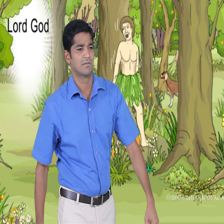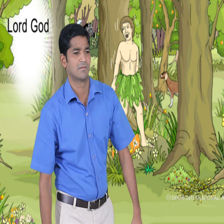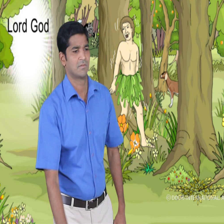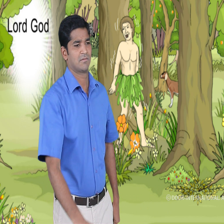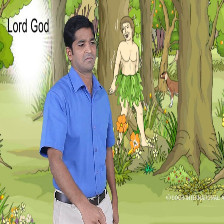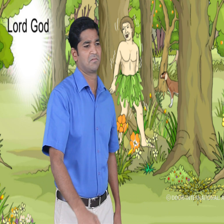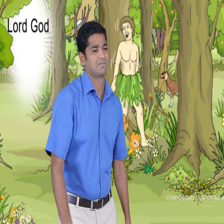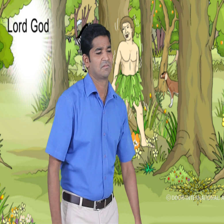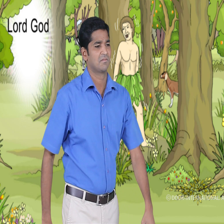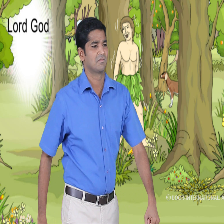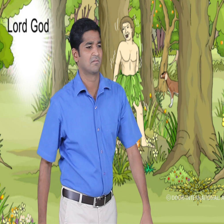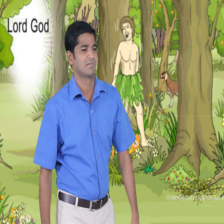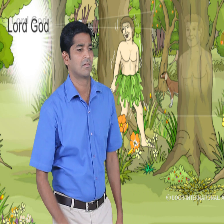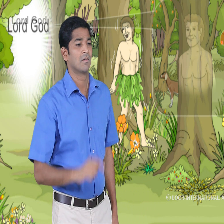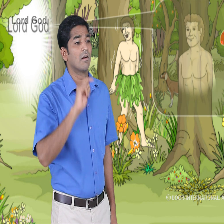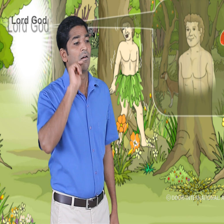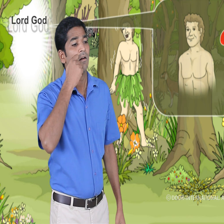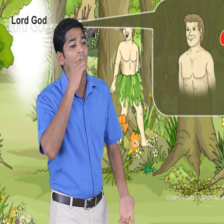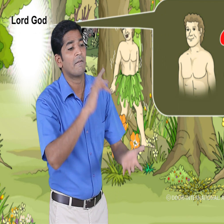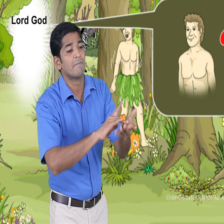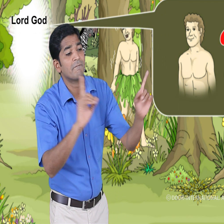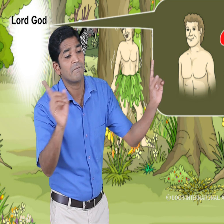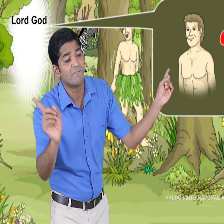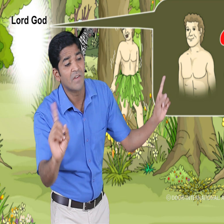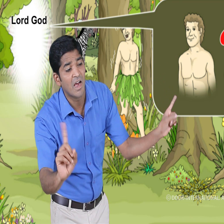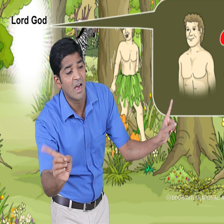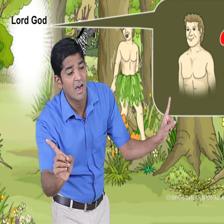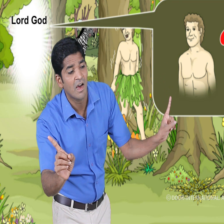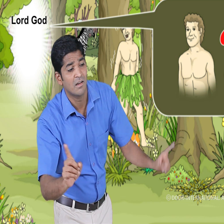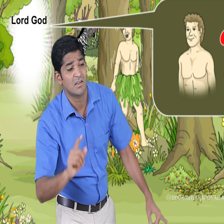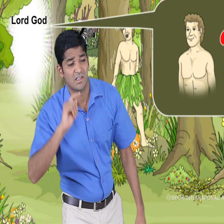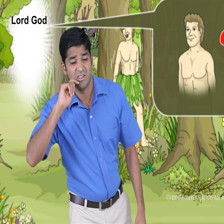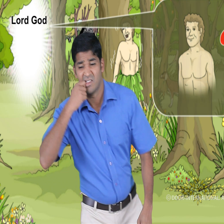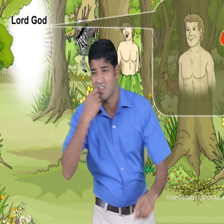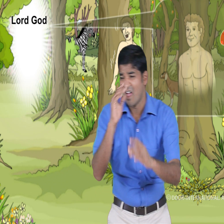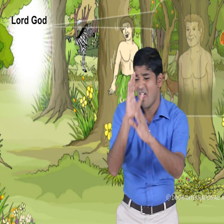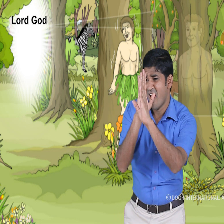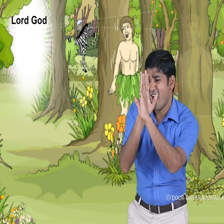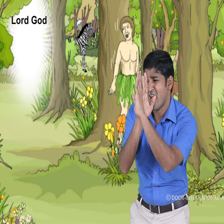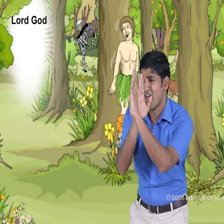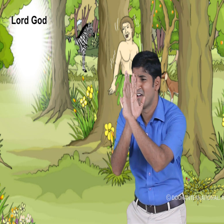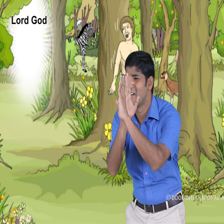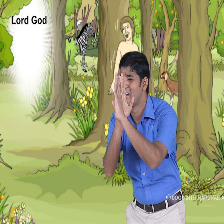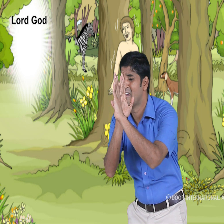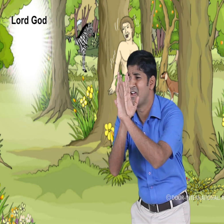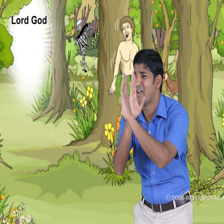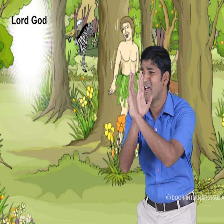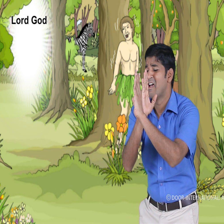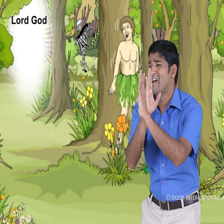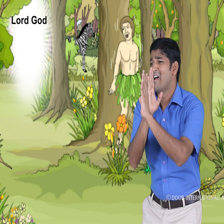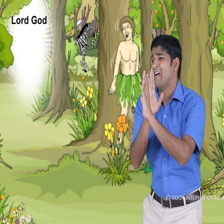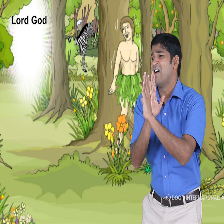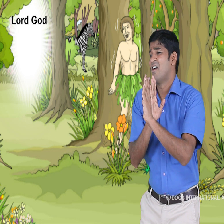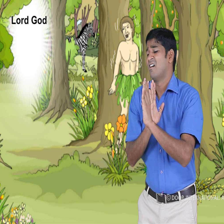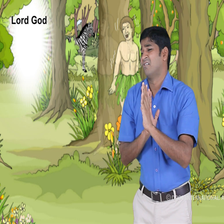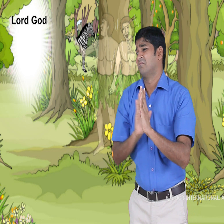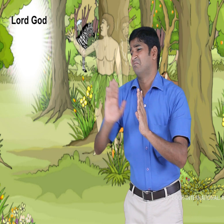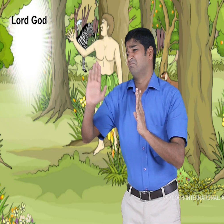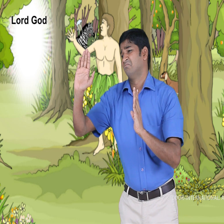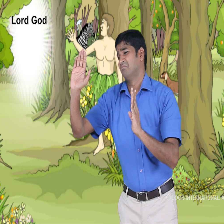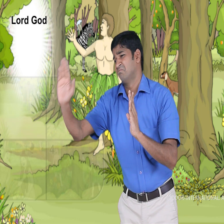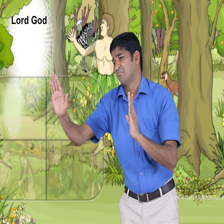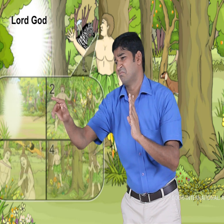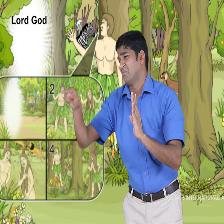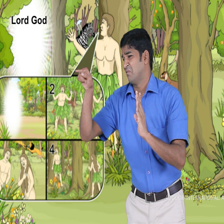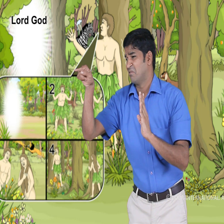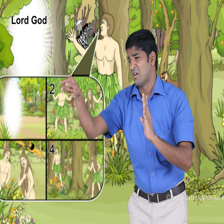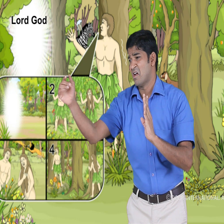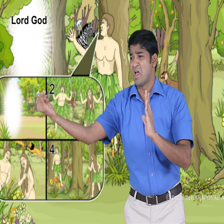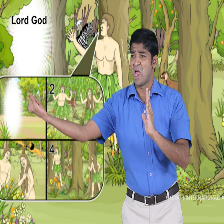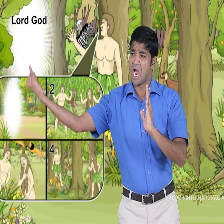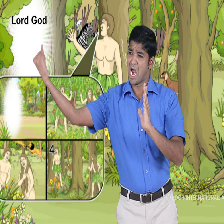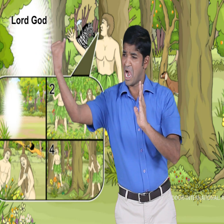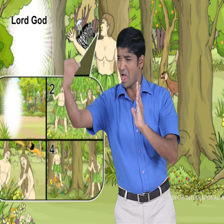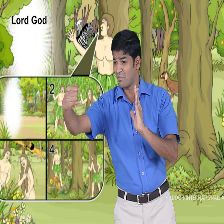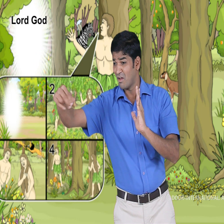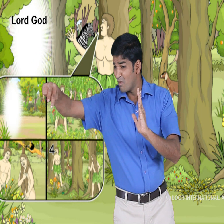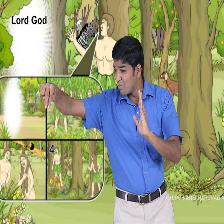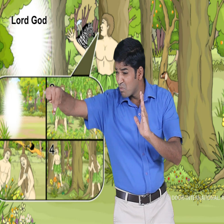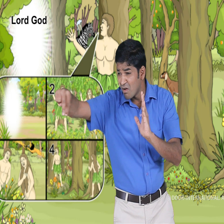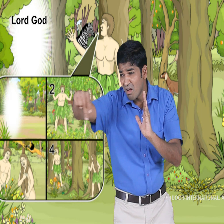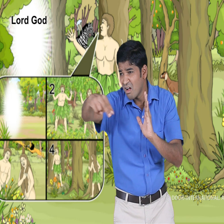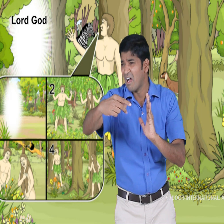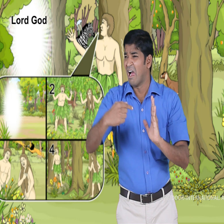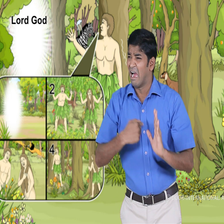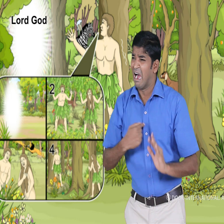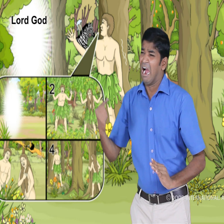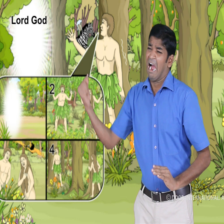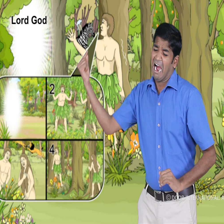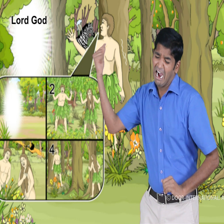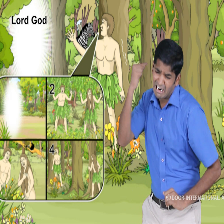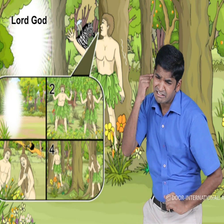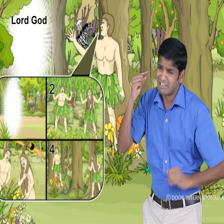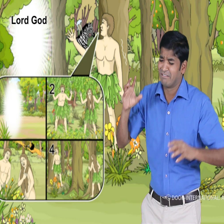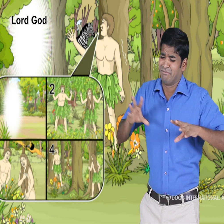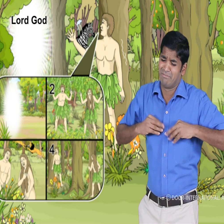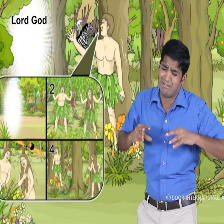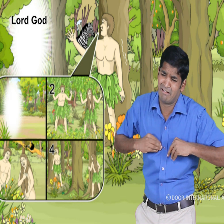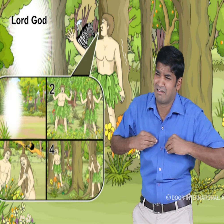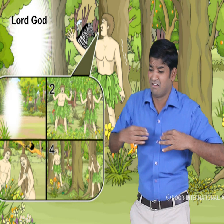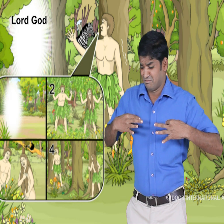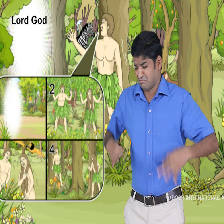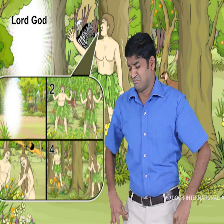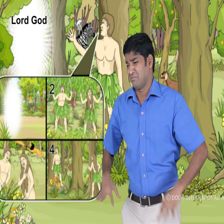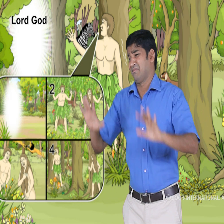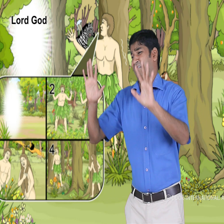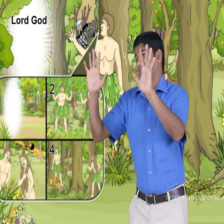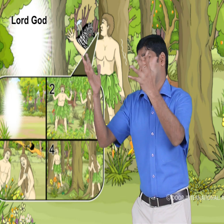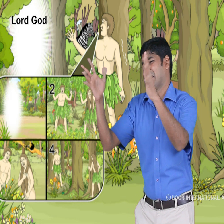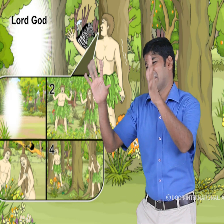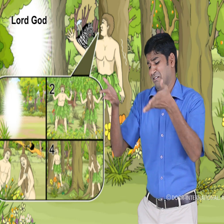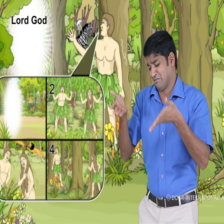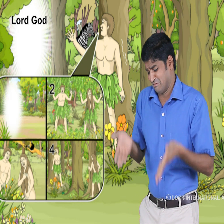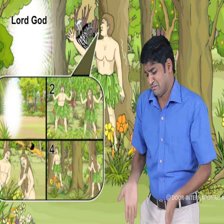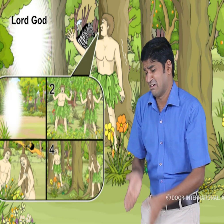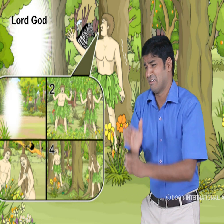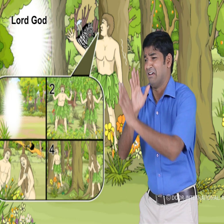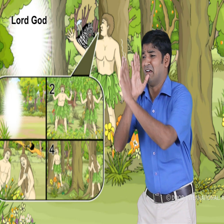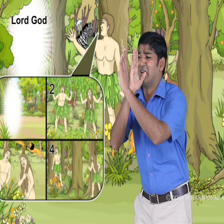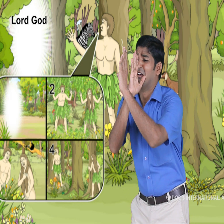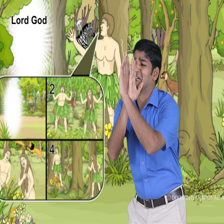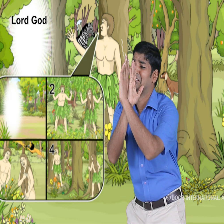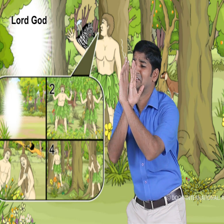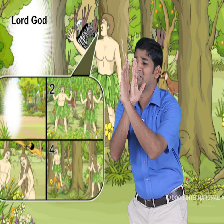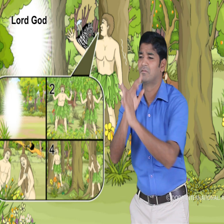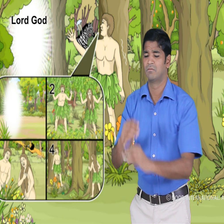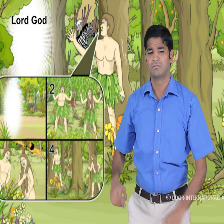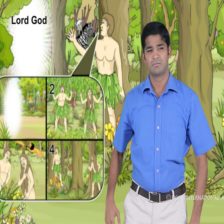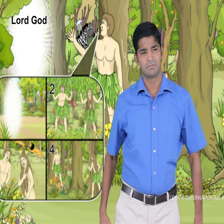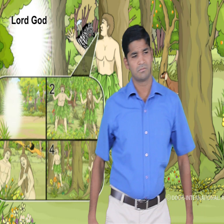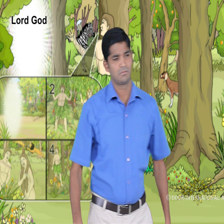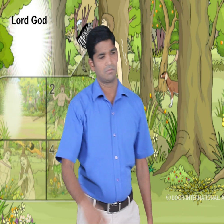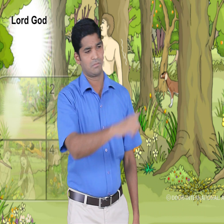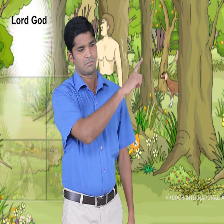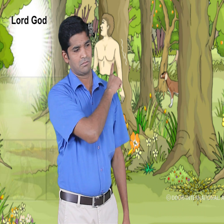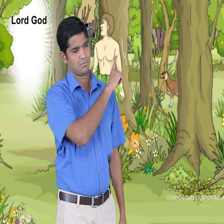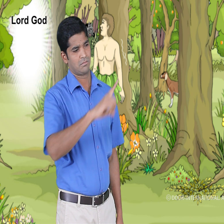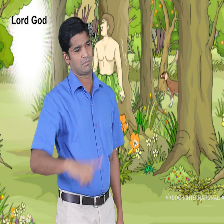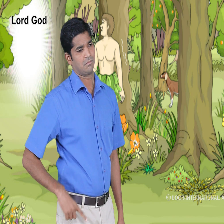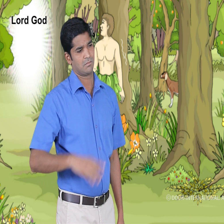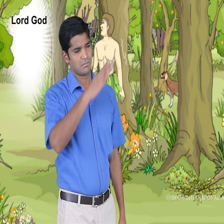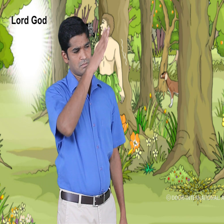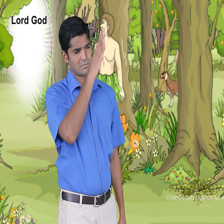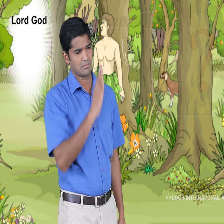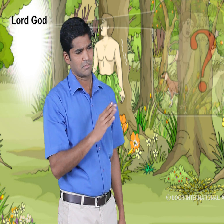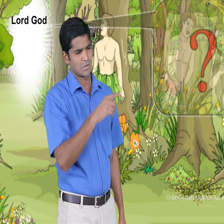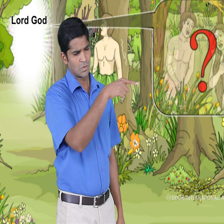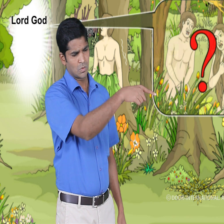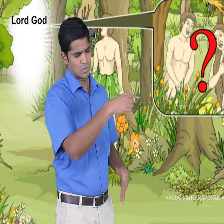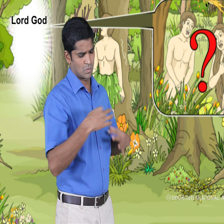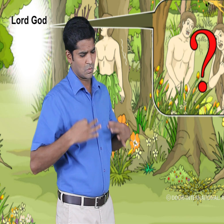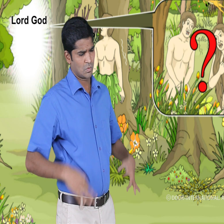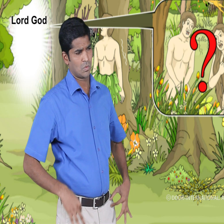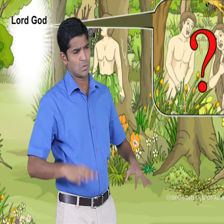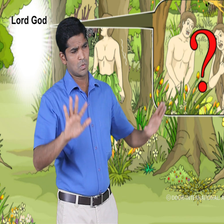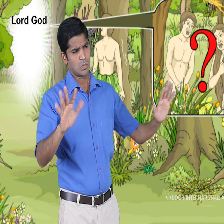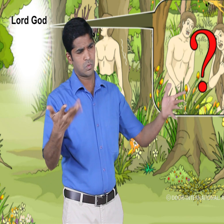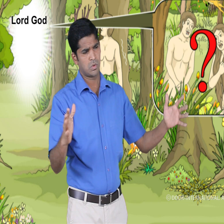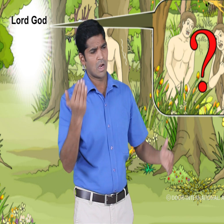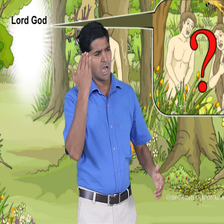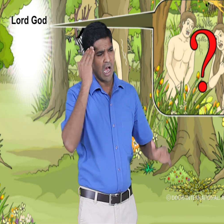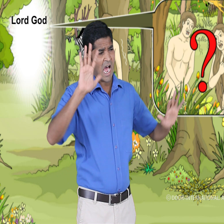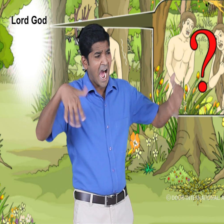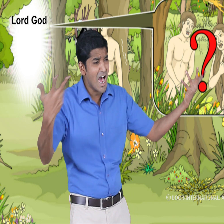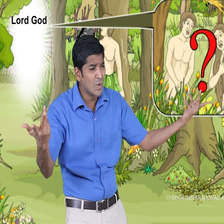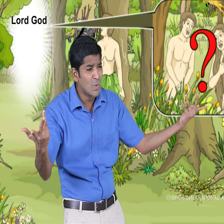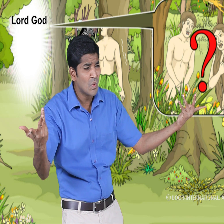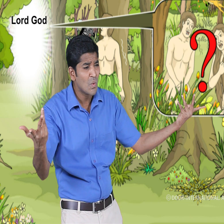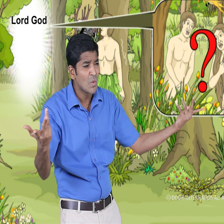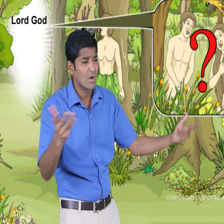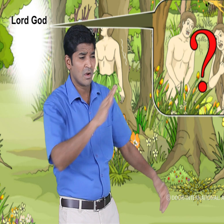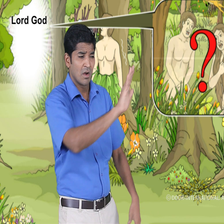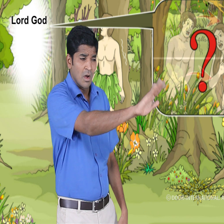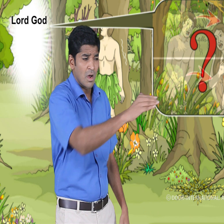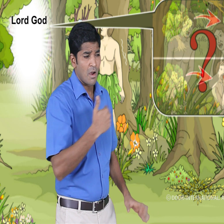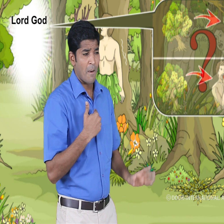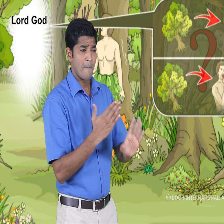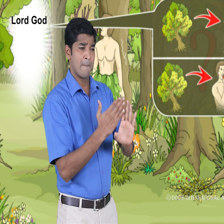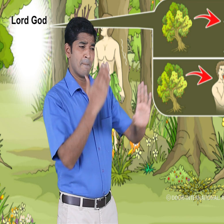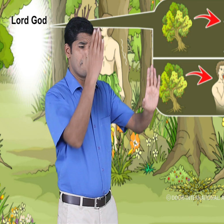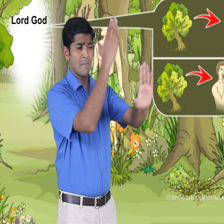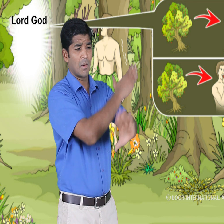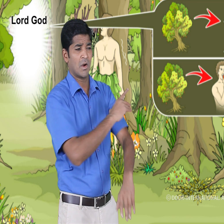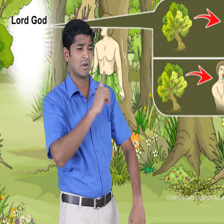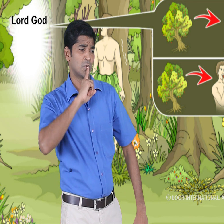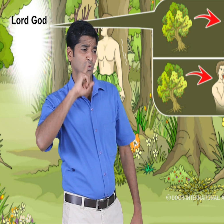But the LORD God called out to the man, “Where are you?” “I heard Your voice in the garden,” he replied, “and I was afraid because I was naked; so I hid myself.” “Who told you that you were naked?” asked the LORD God.